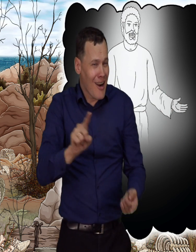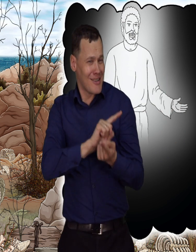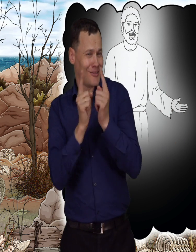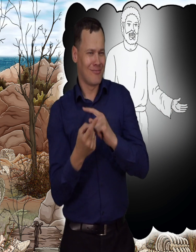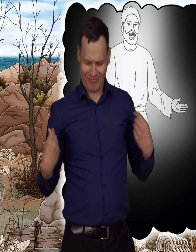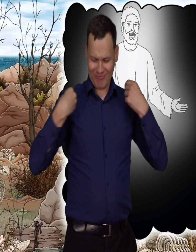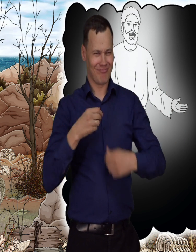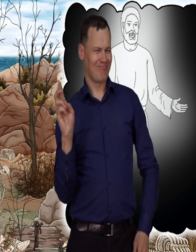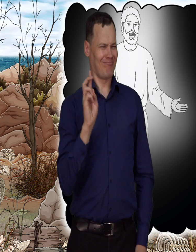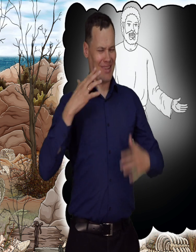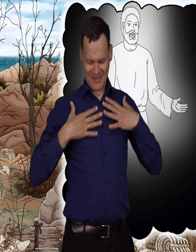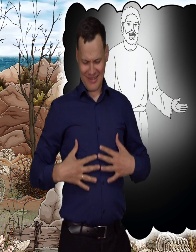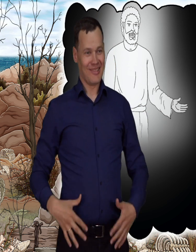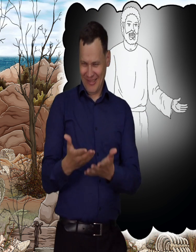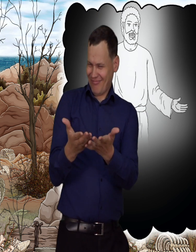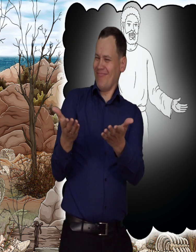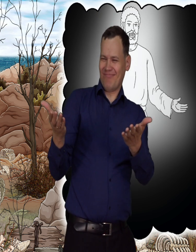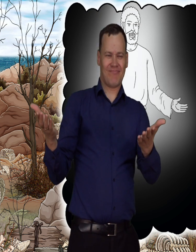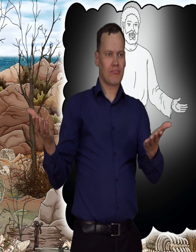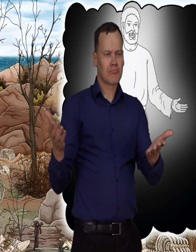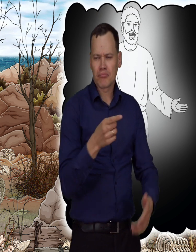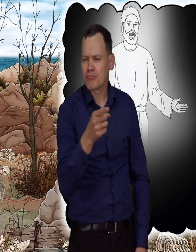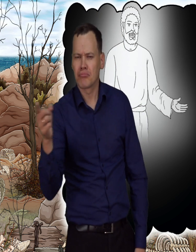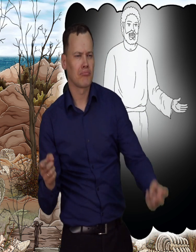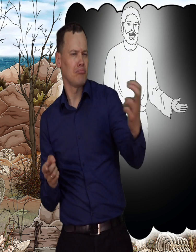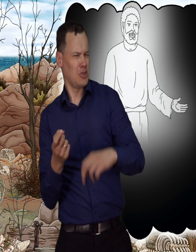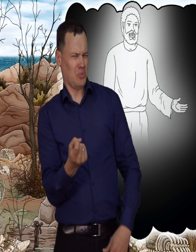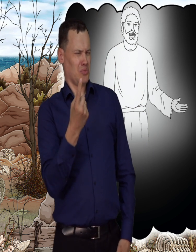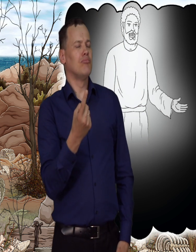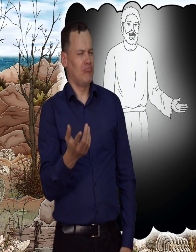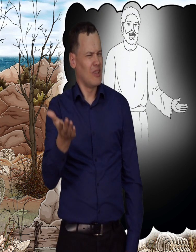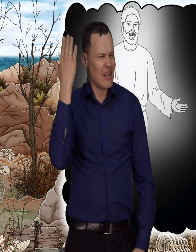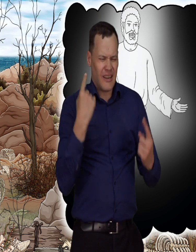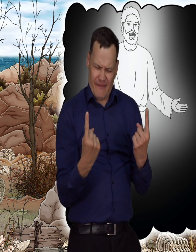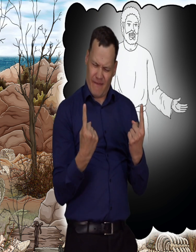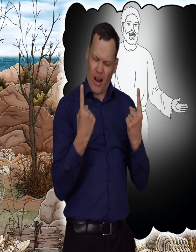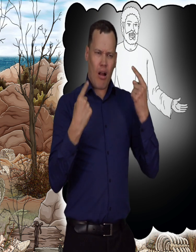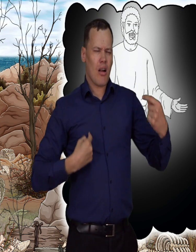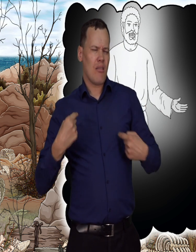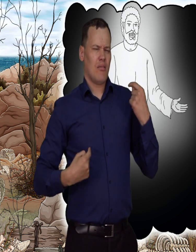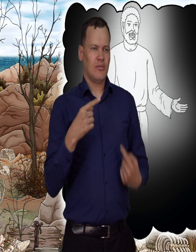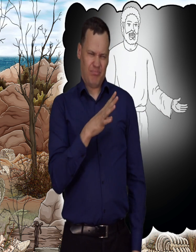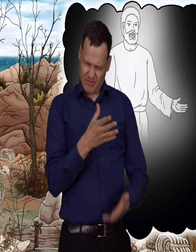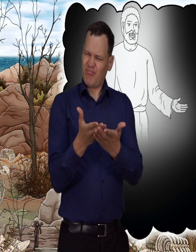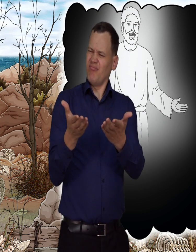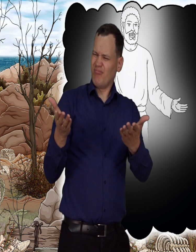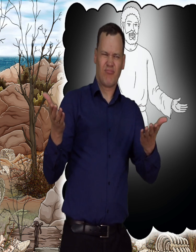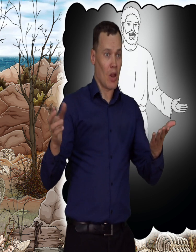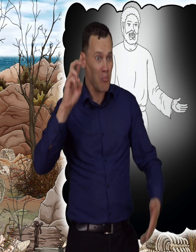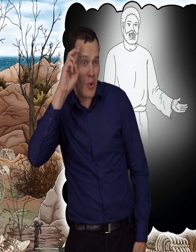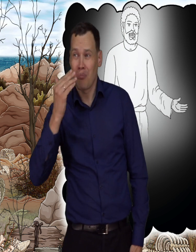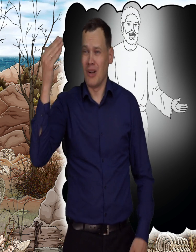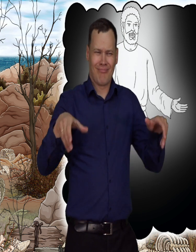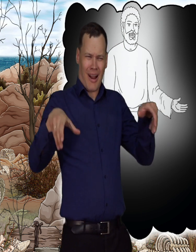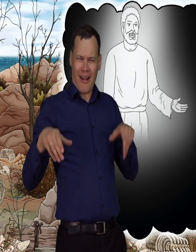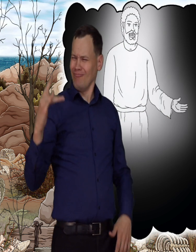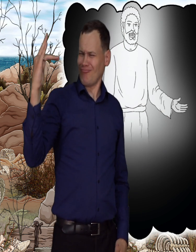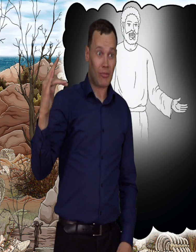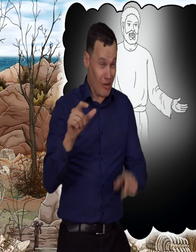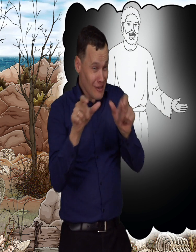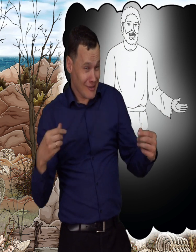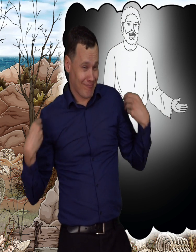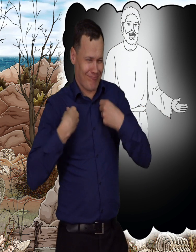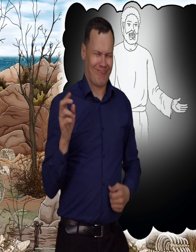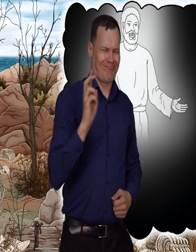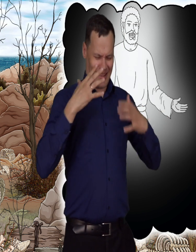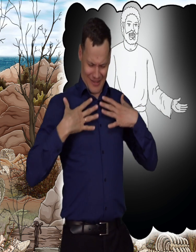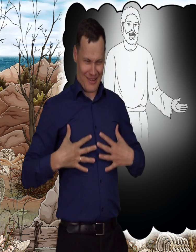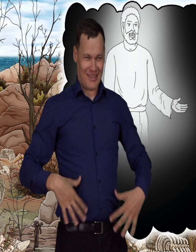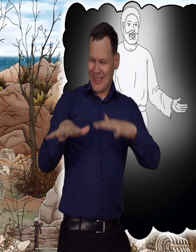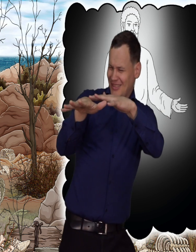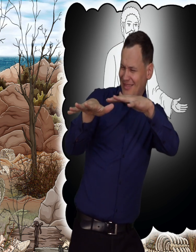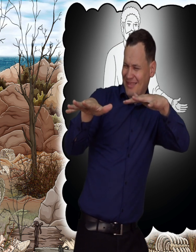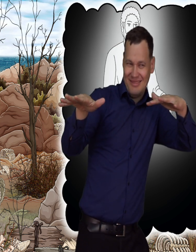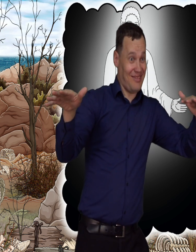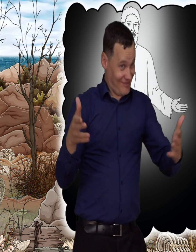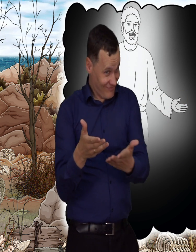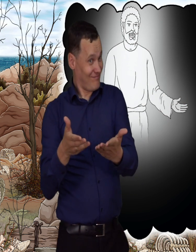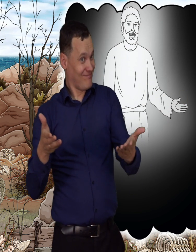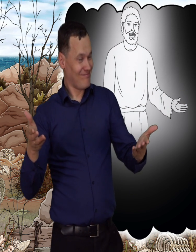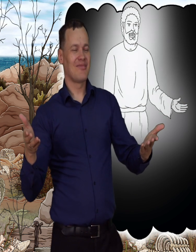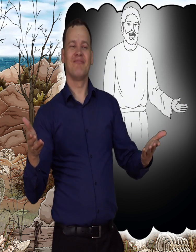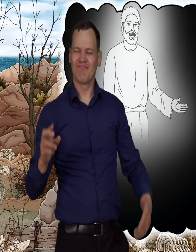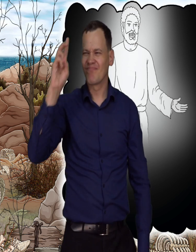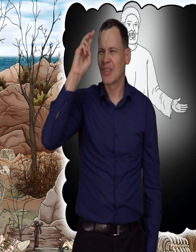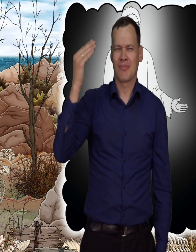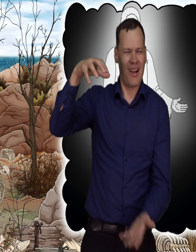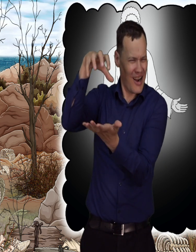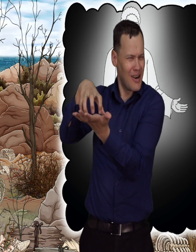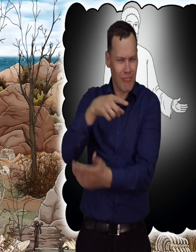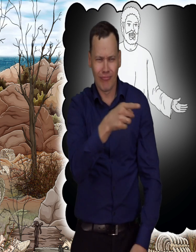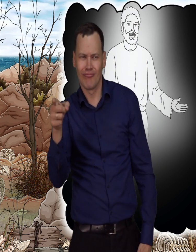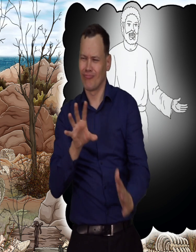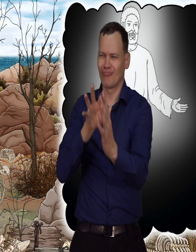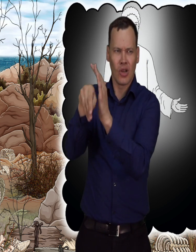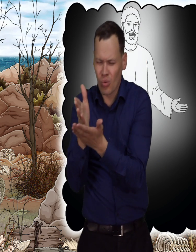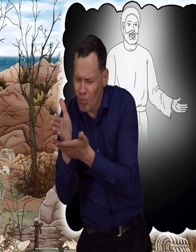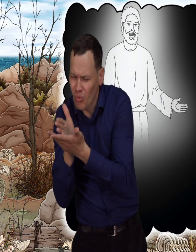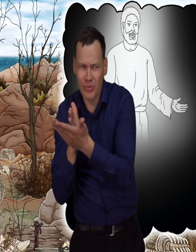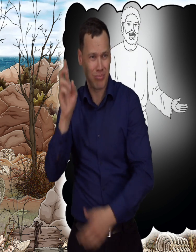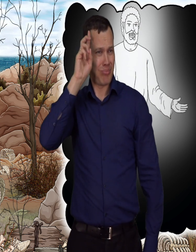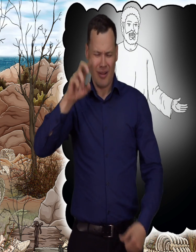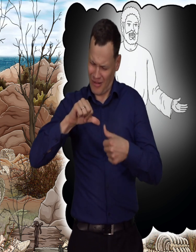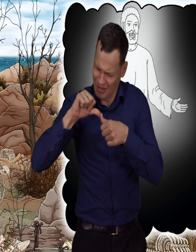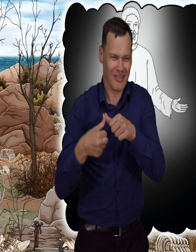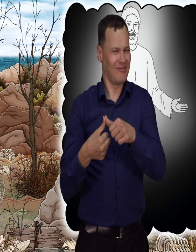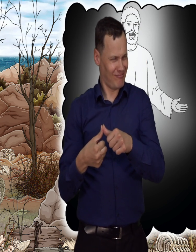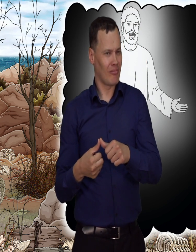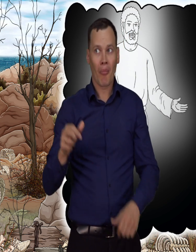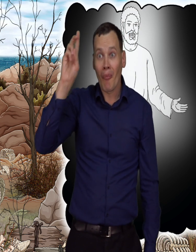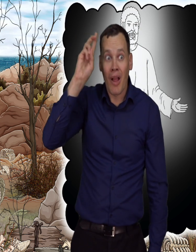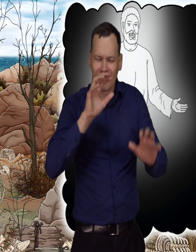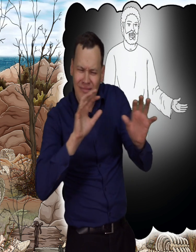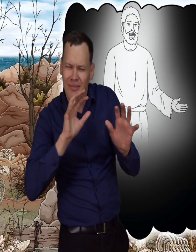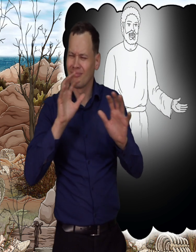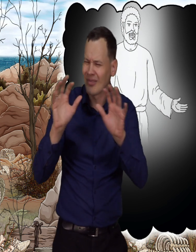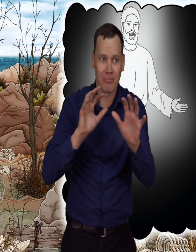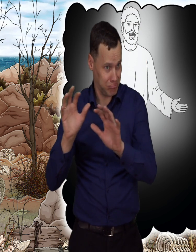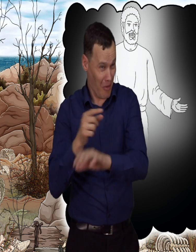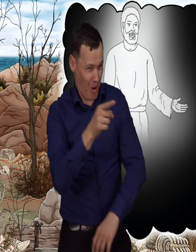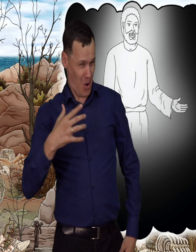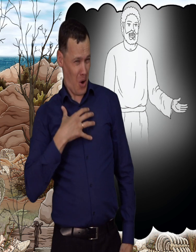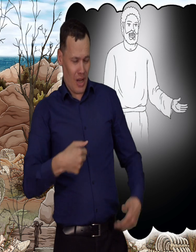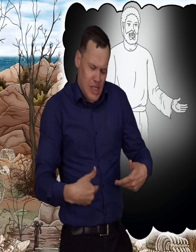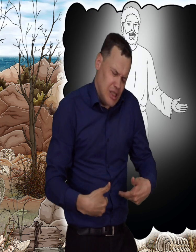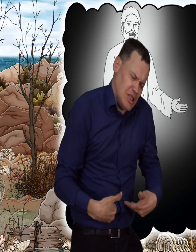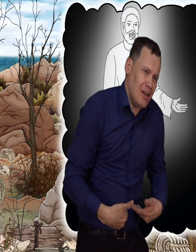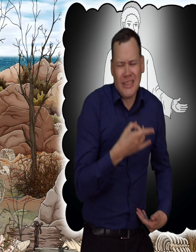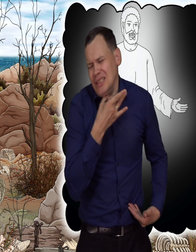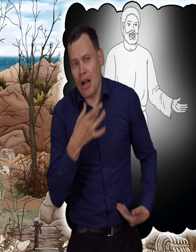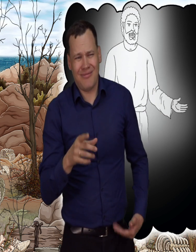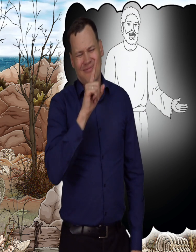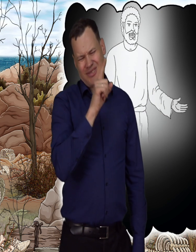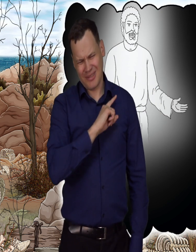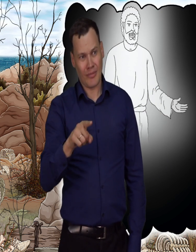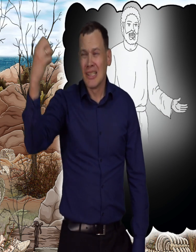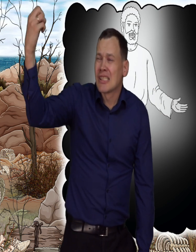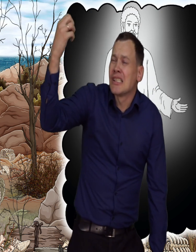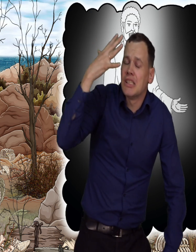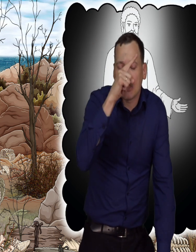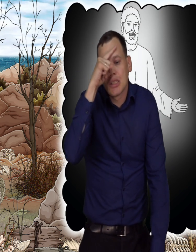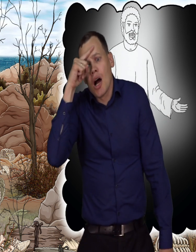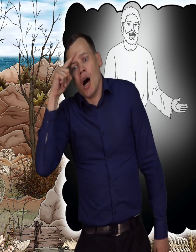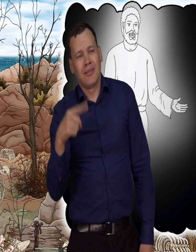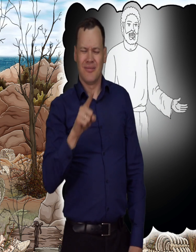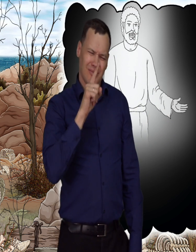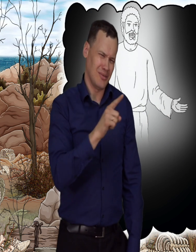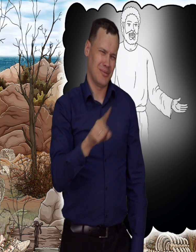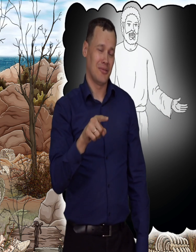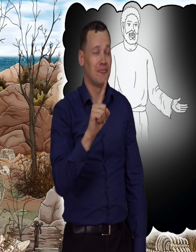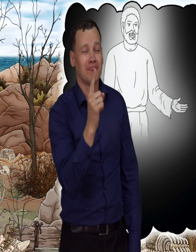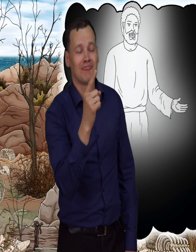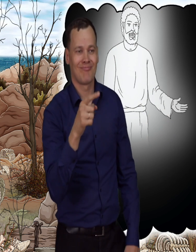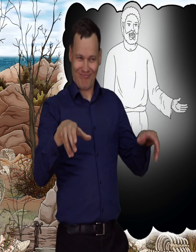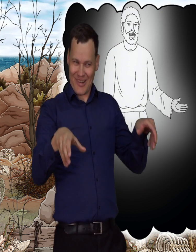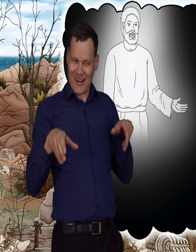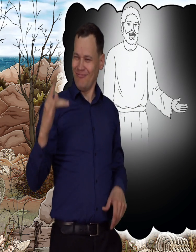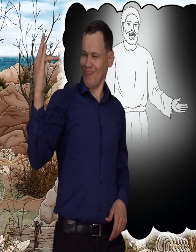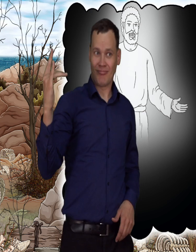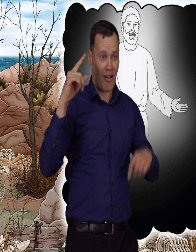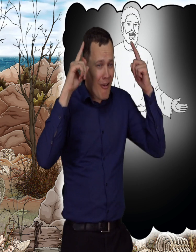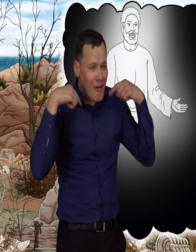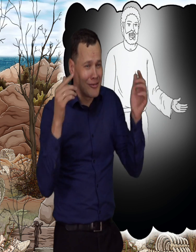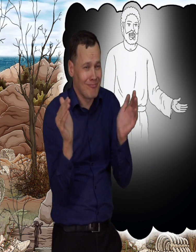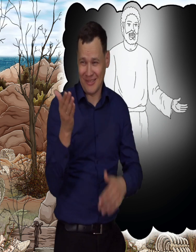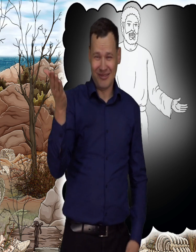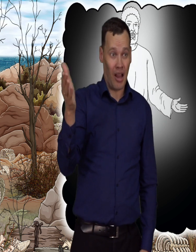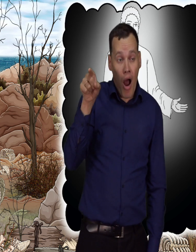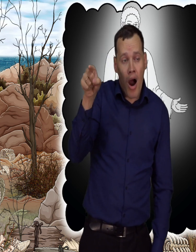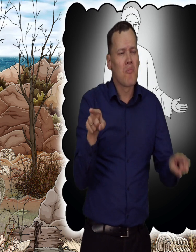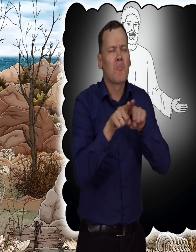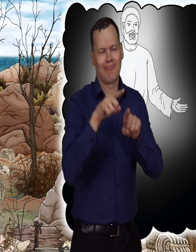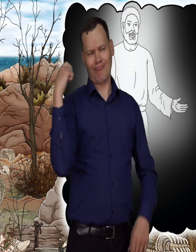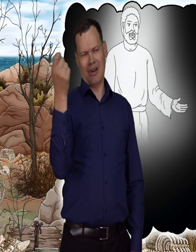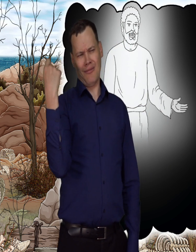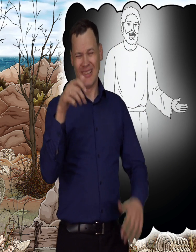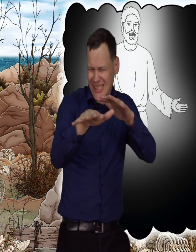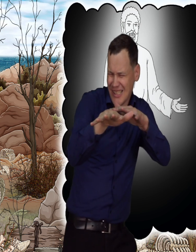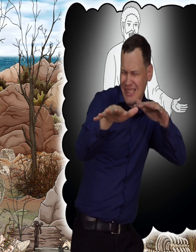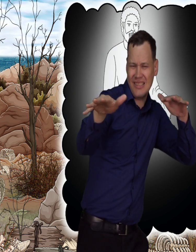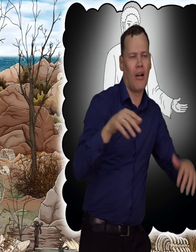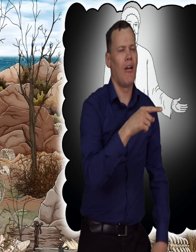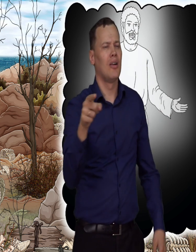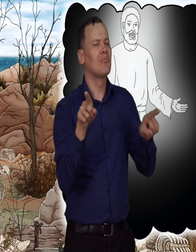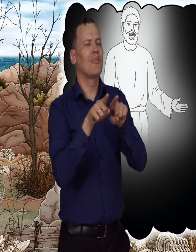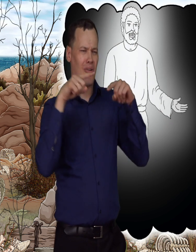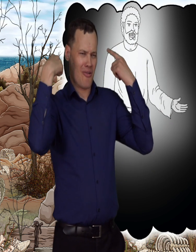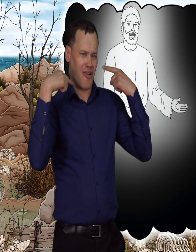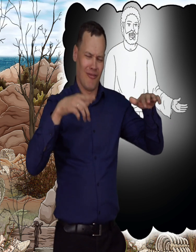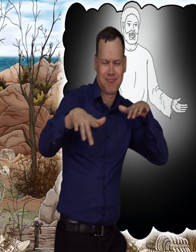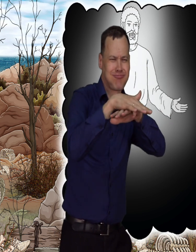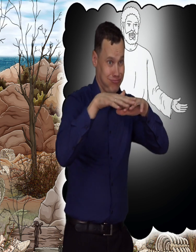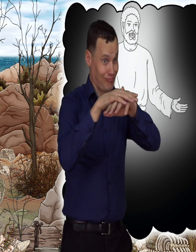they have washed their robes and made them white in the blood of the Lamb. For this reason, they are before the throne of God and serve Him day and night in His temple; and the One seated on the throne will spread His tabernacle over them.